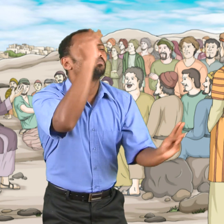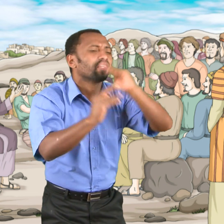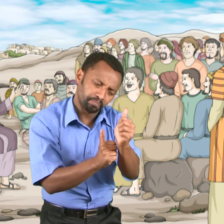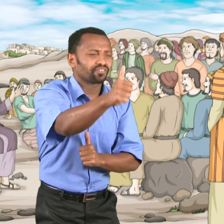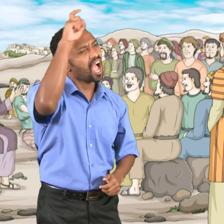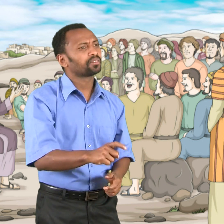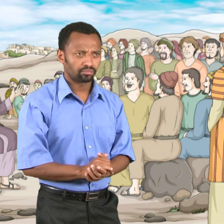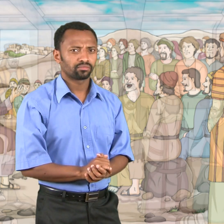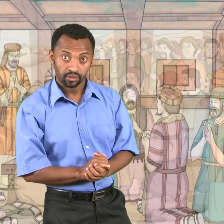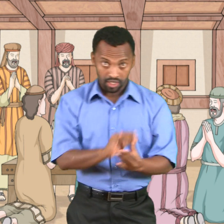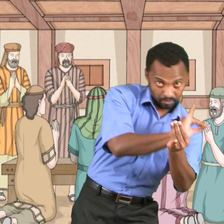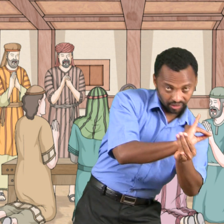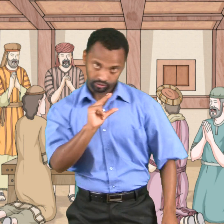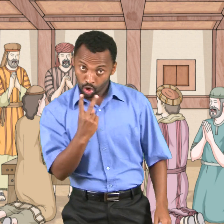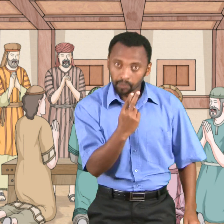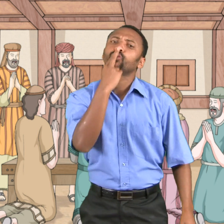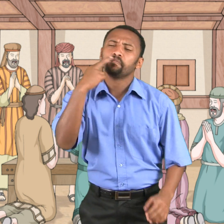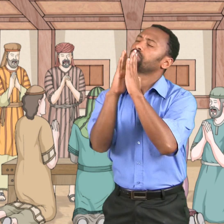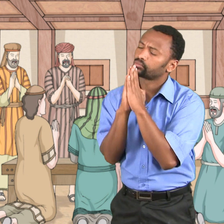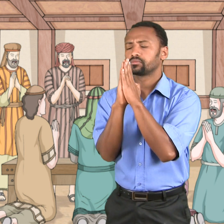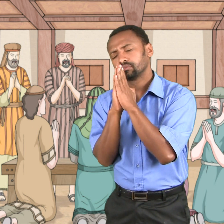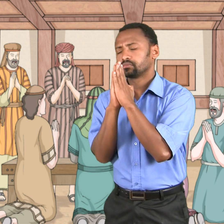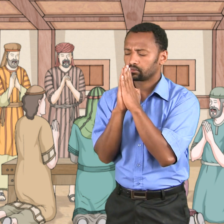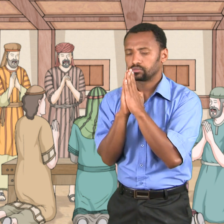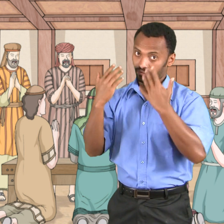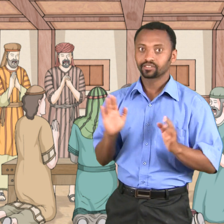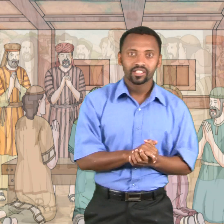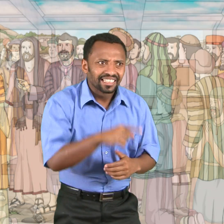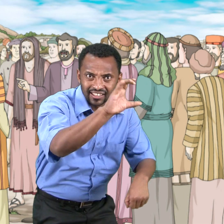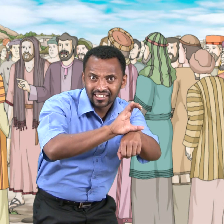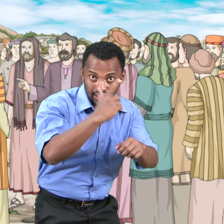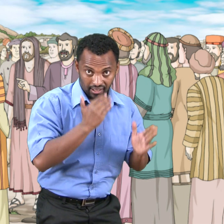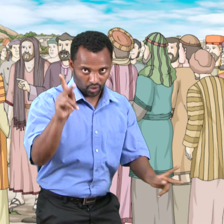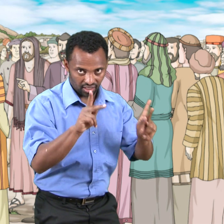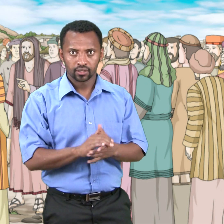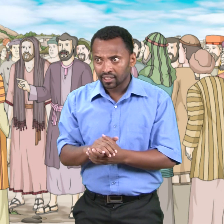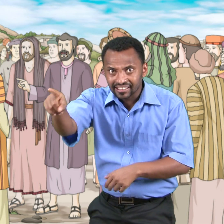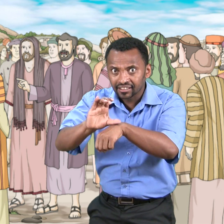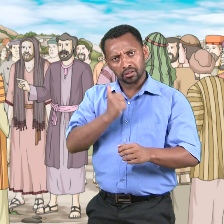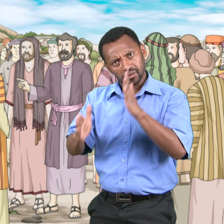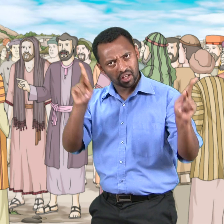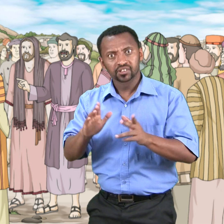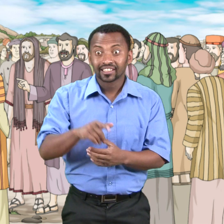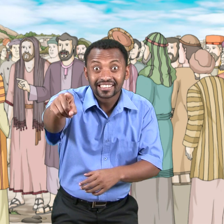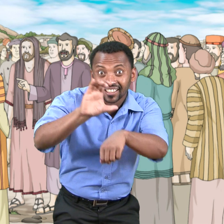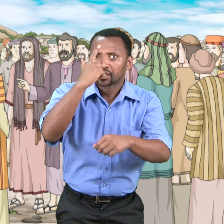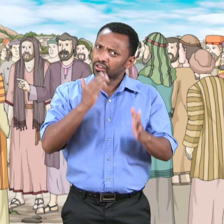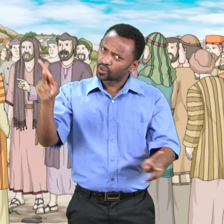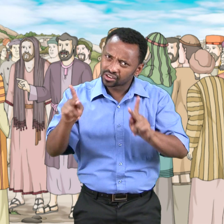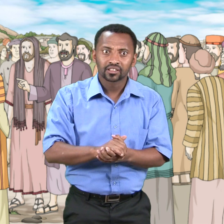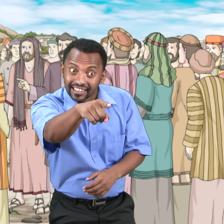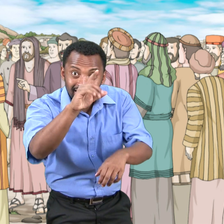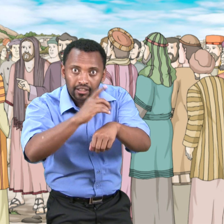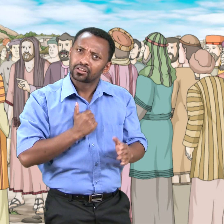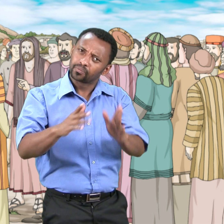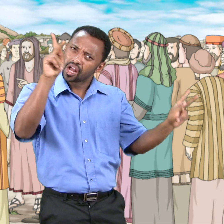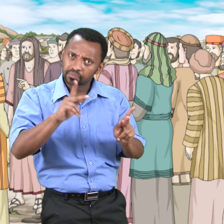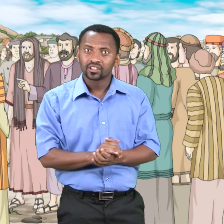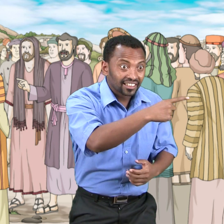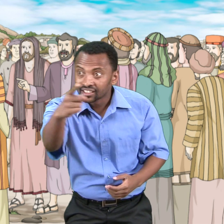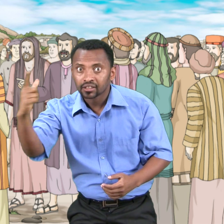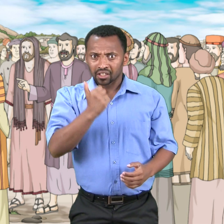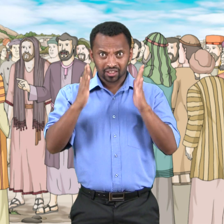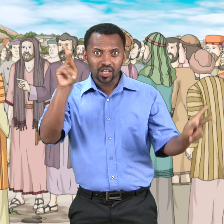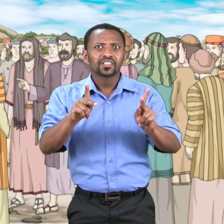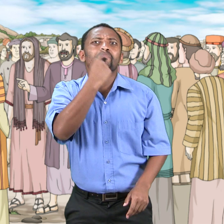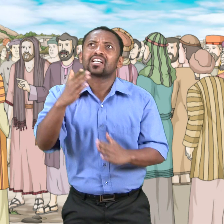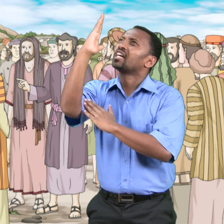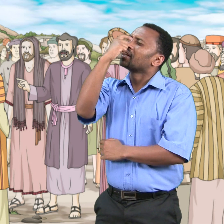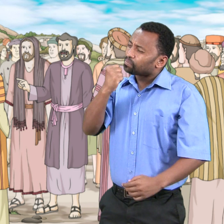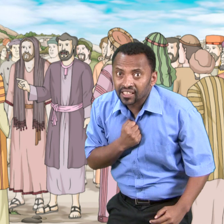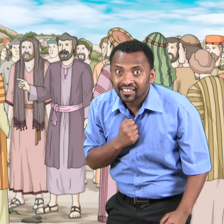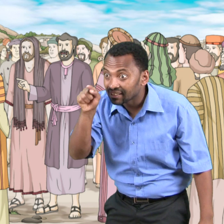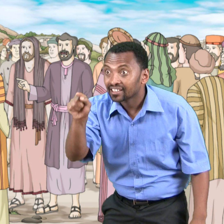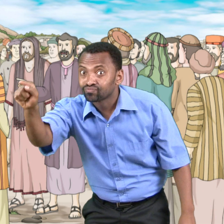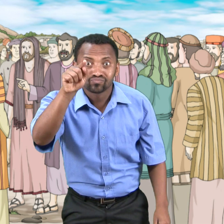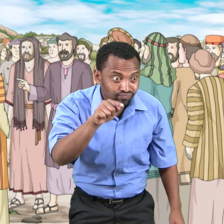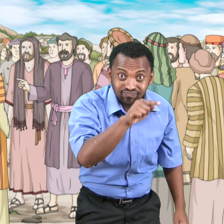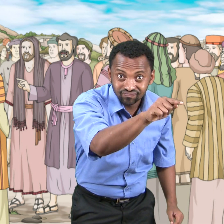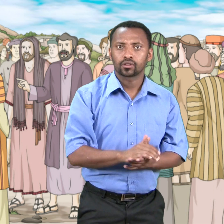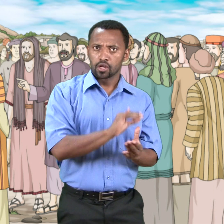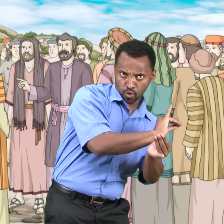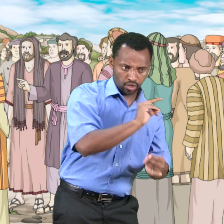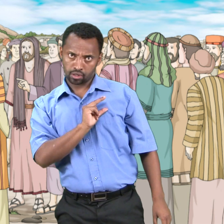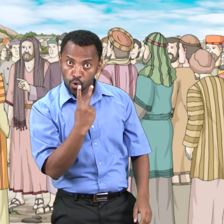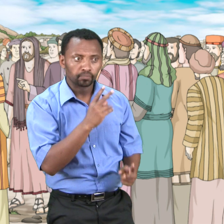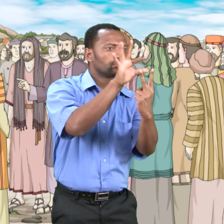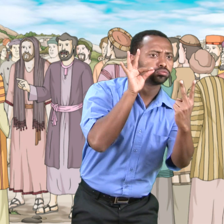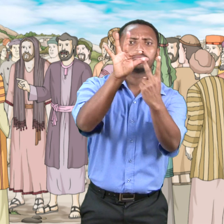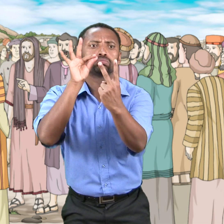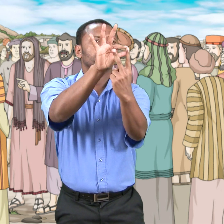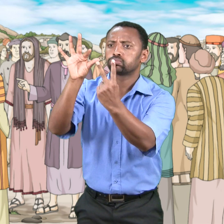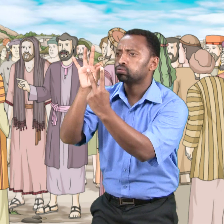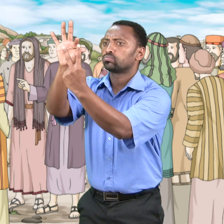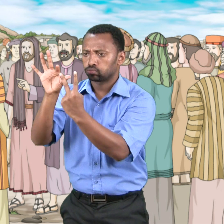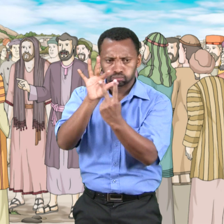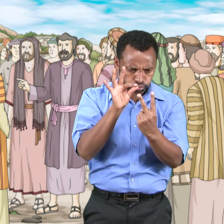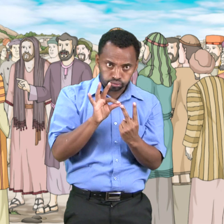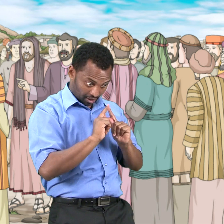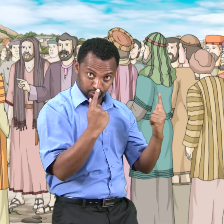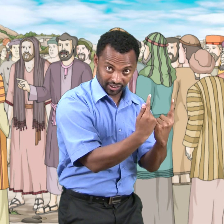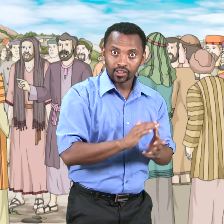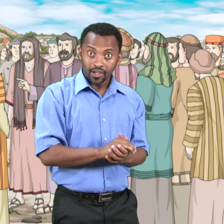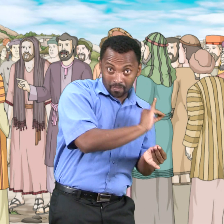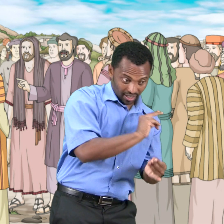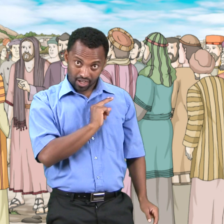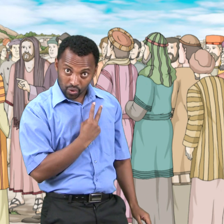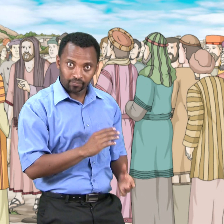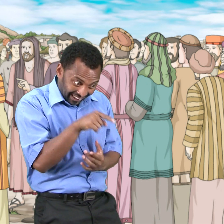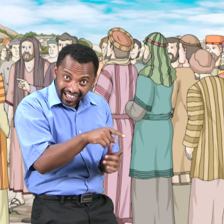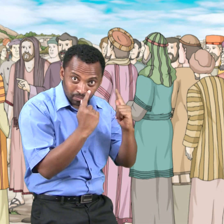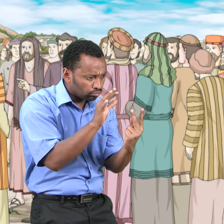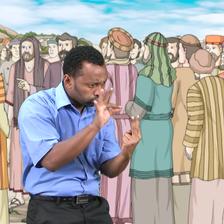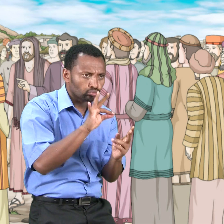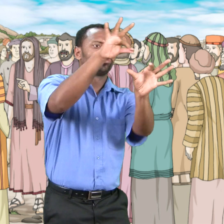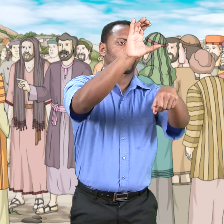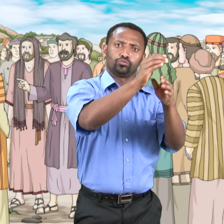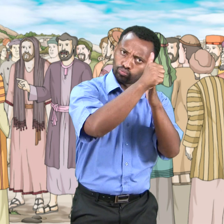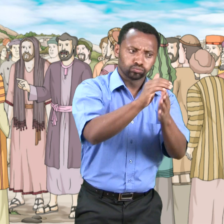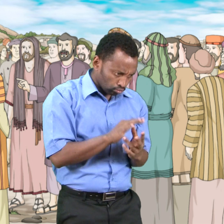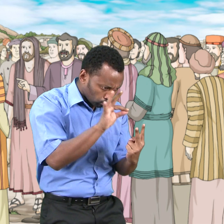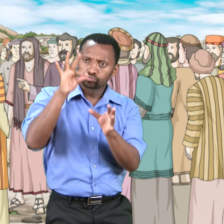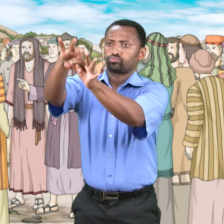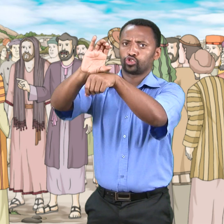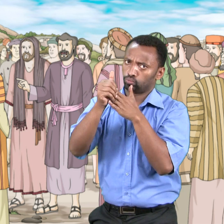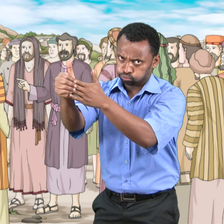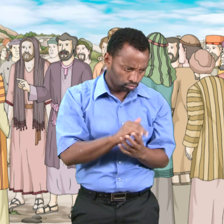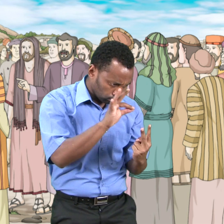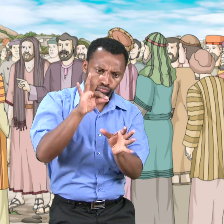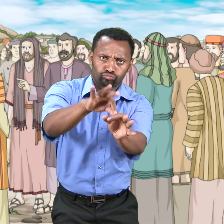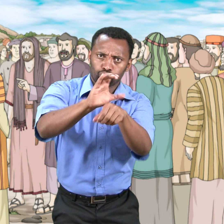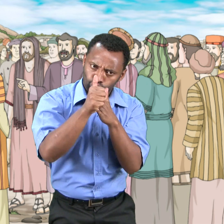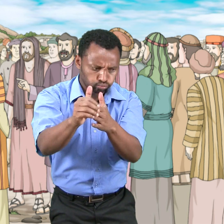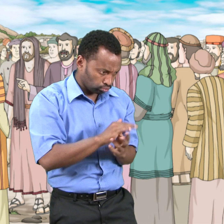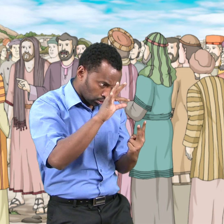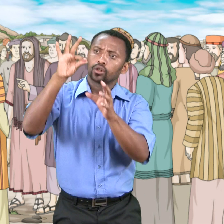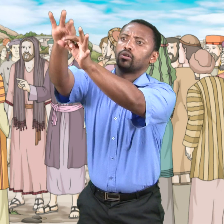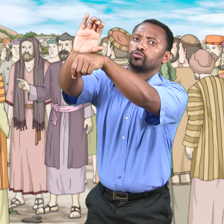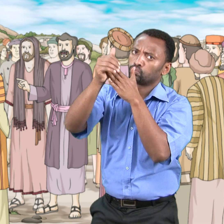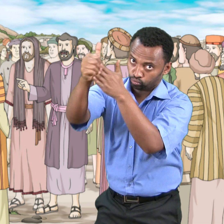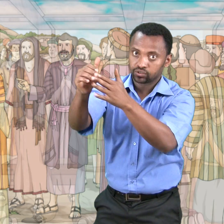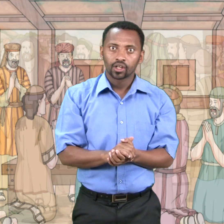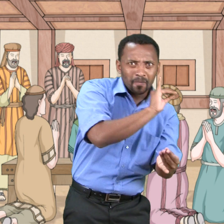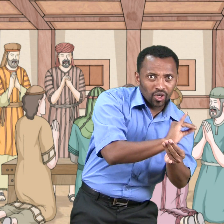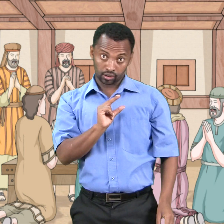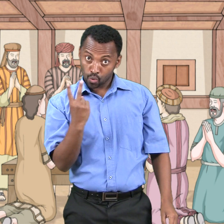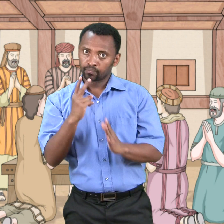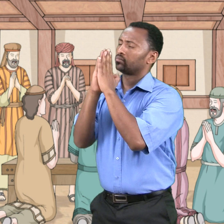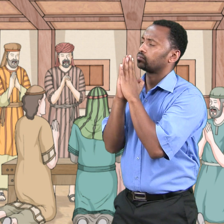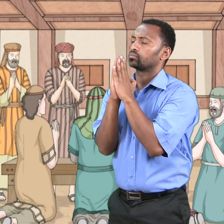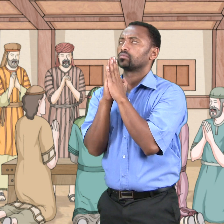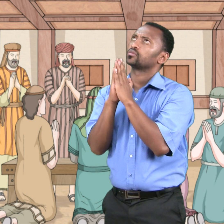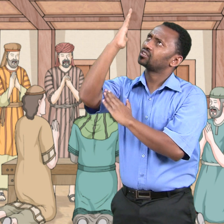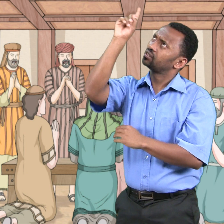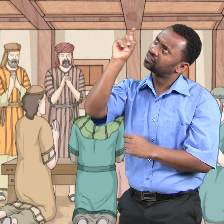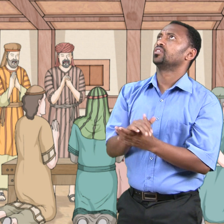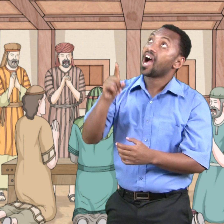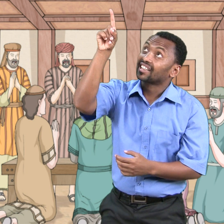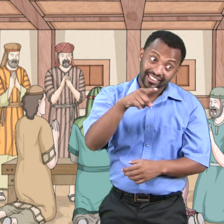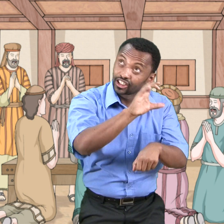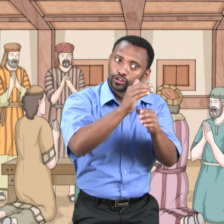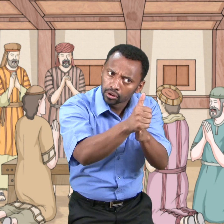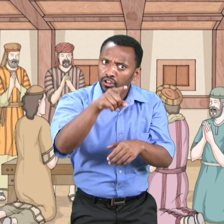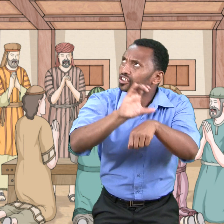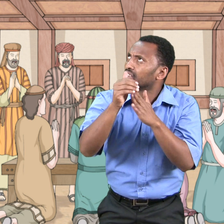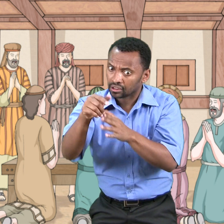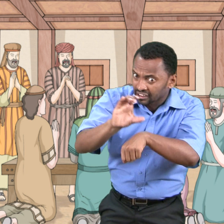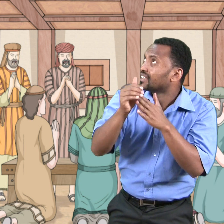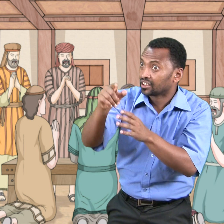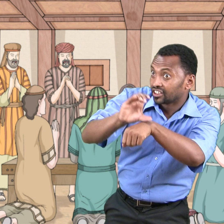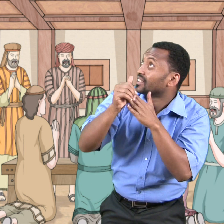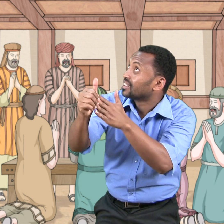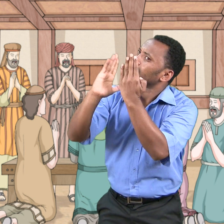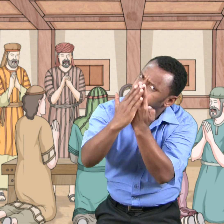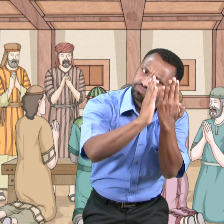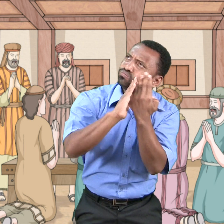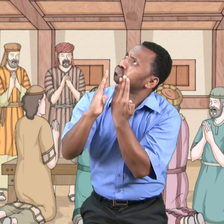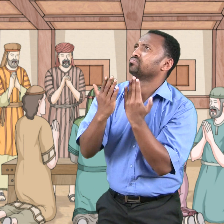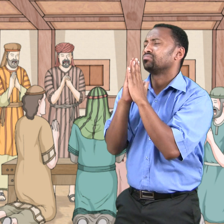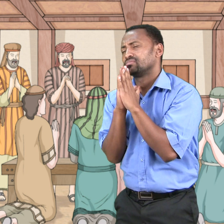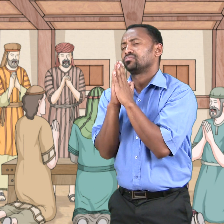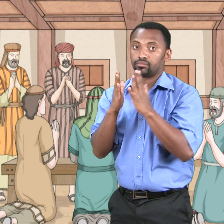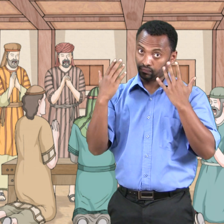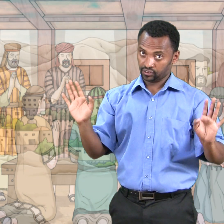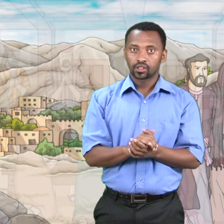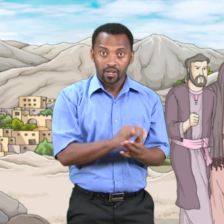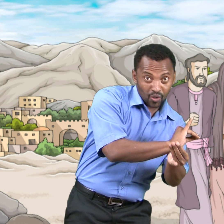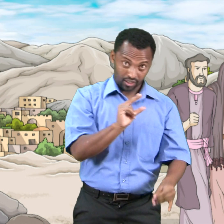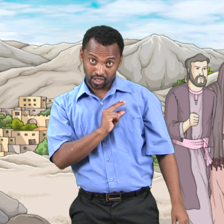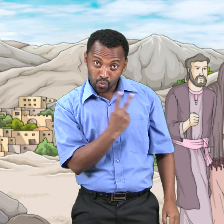Paul and Barnabas appointed elders for them in each church, praying and fasting as they entrusted them to the Lord, in whom they had believed.